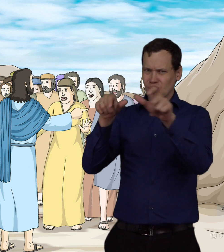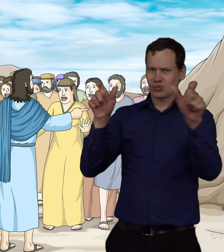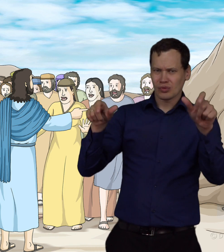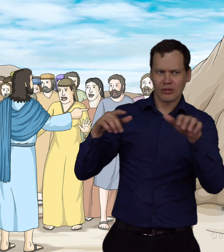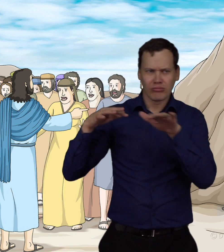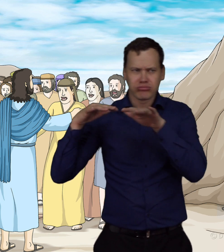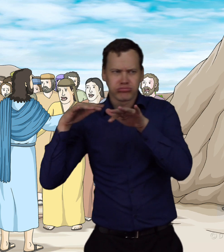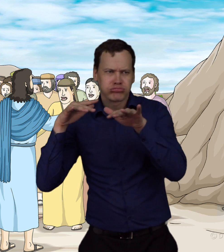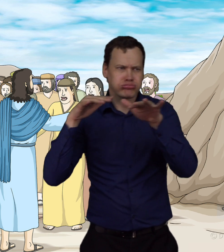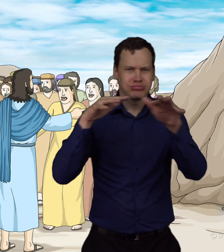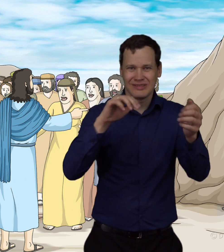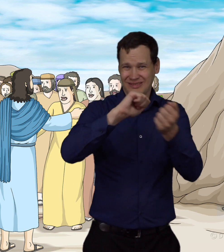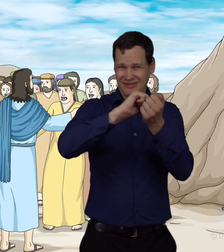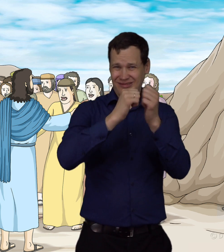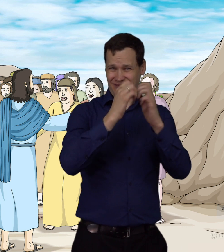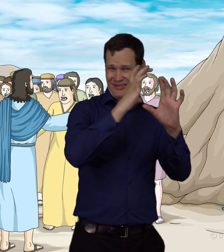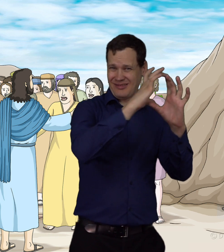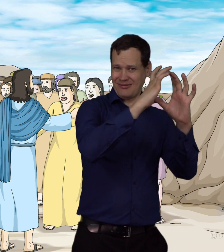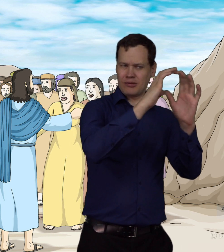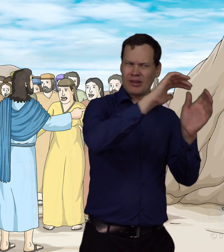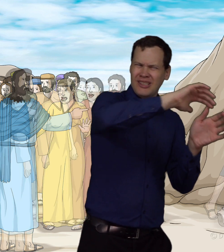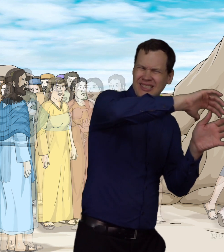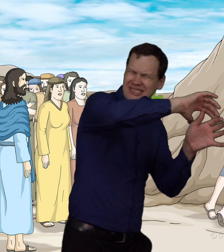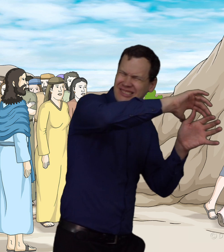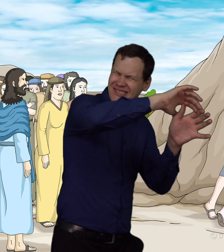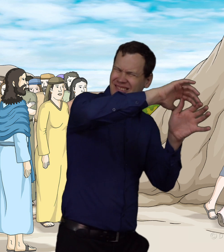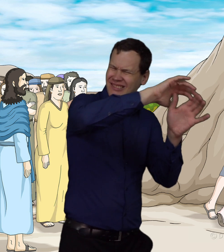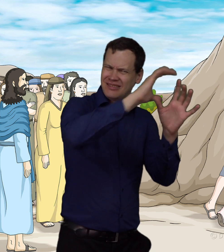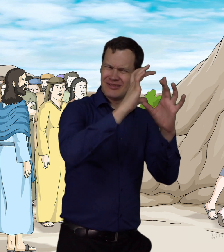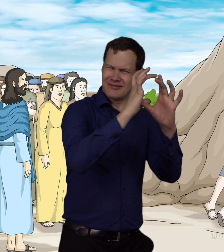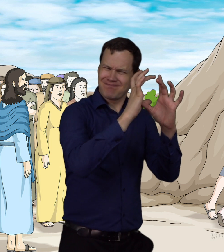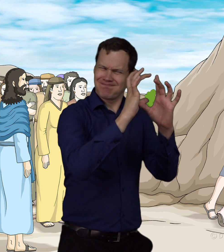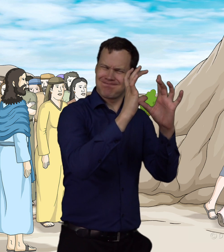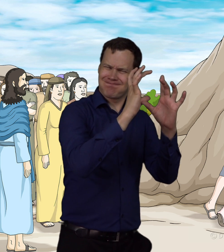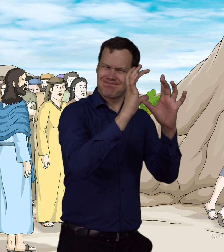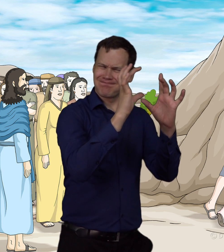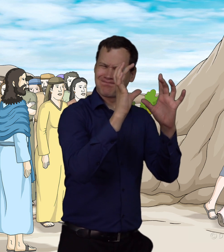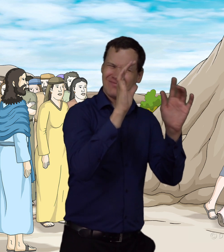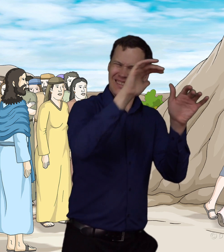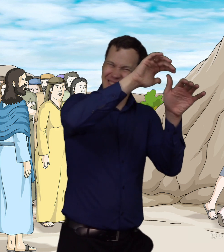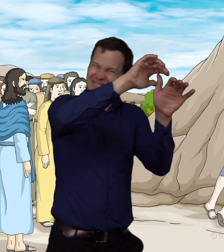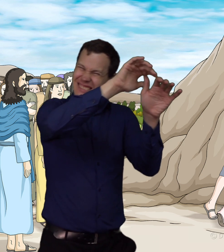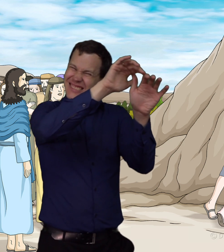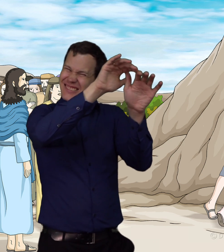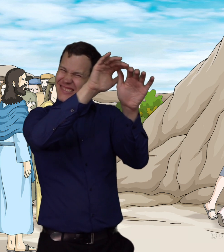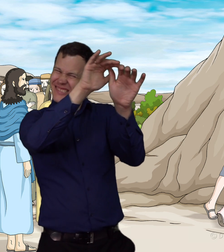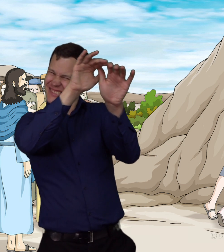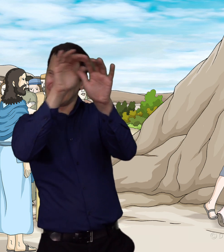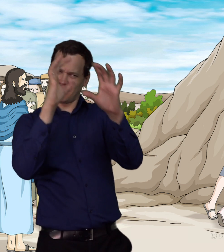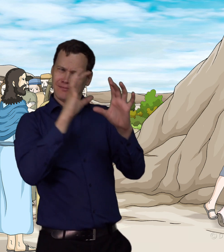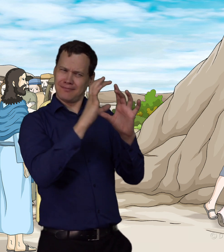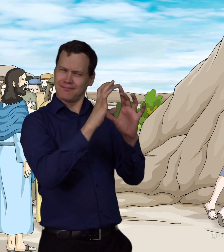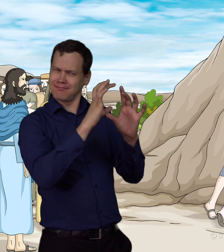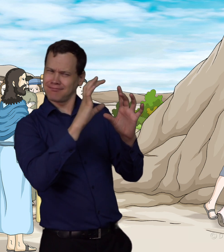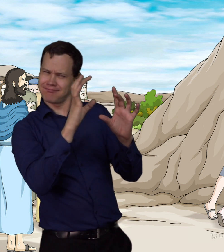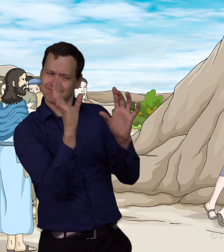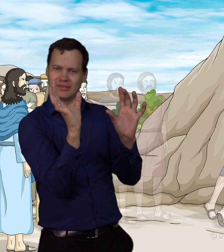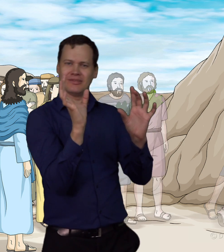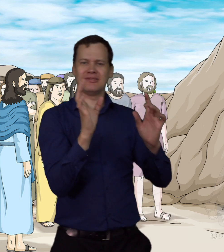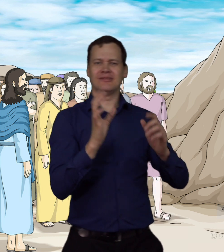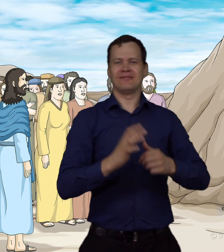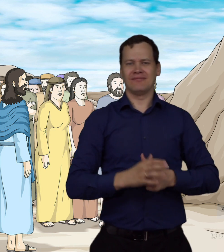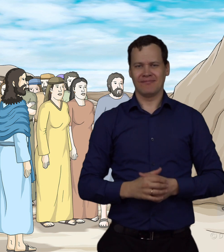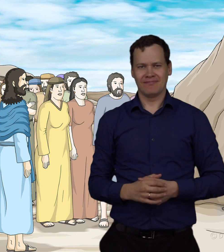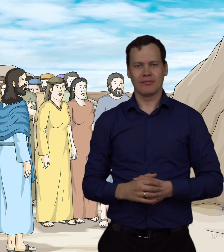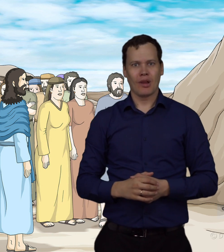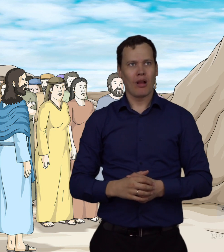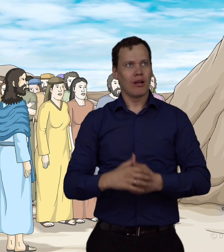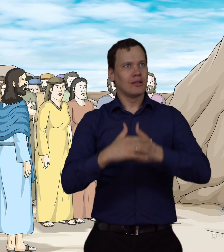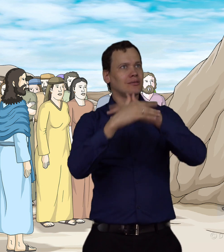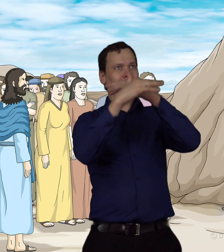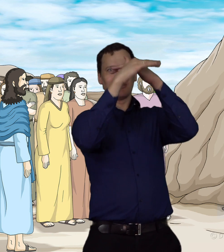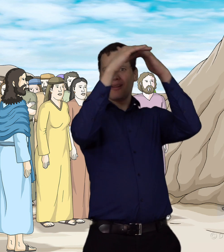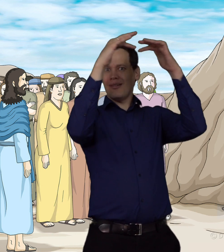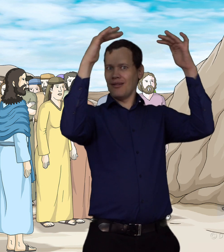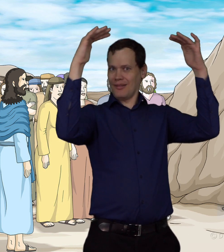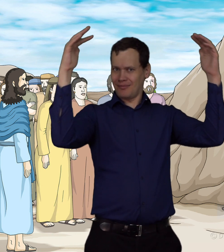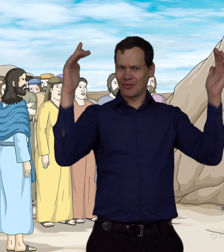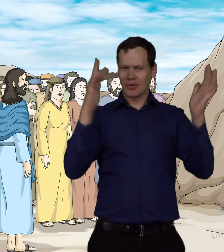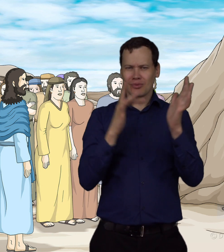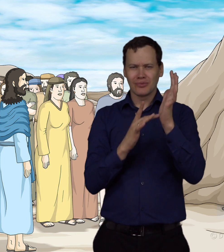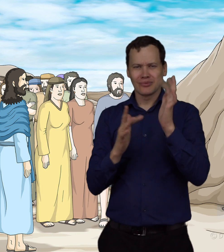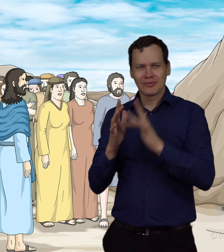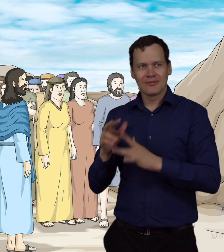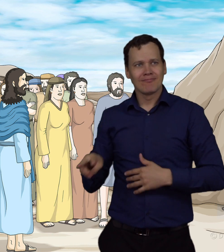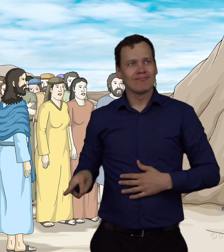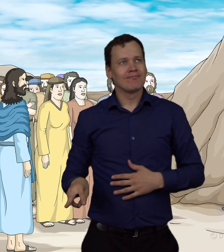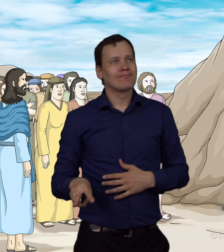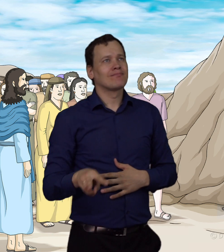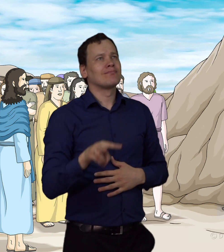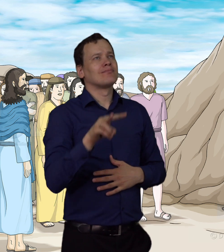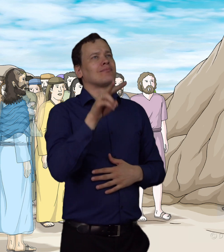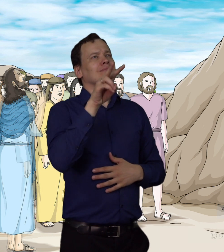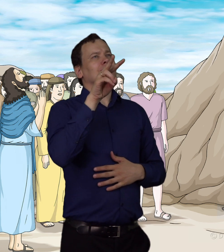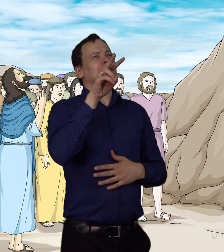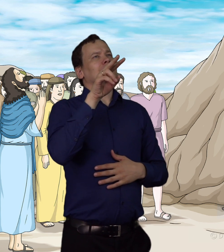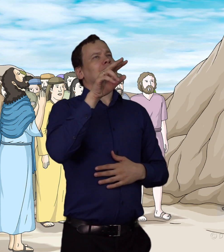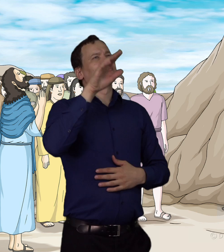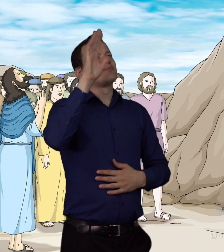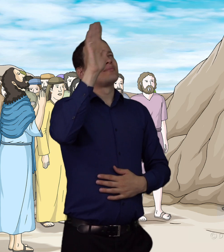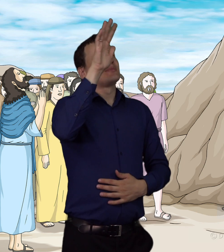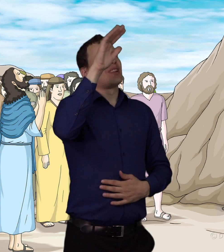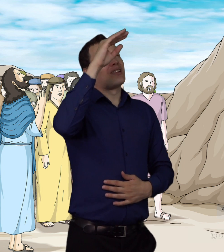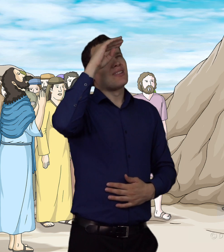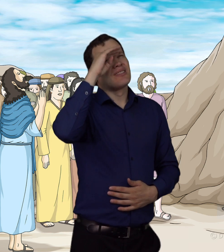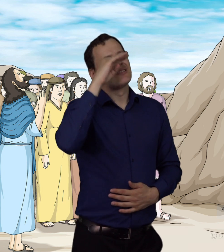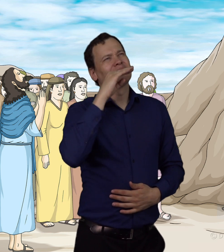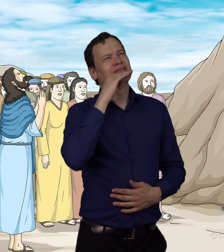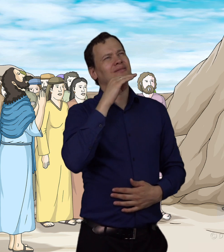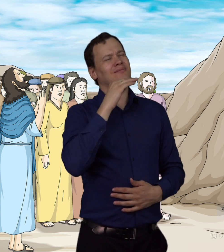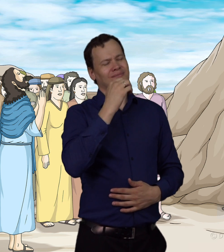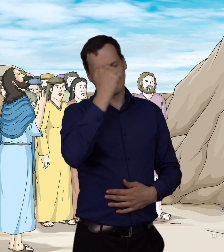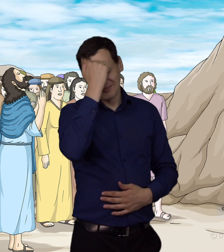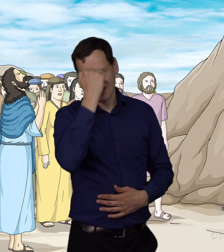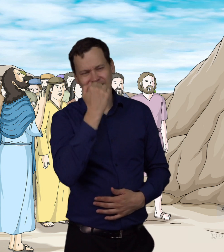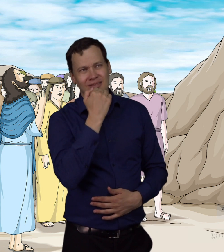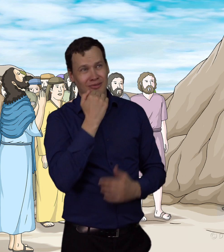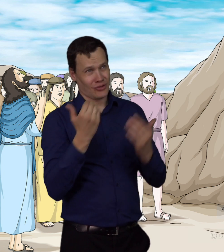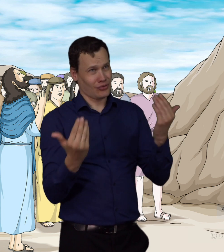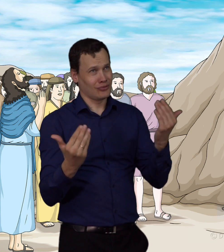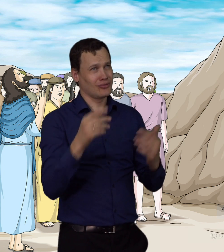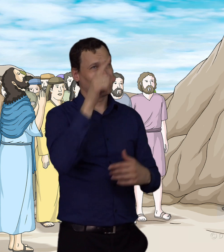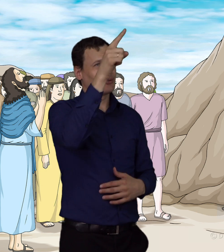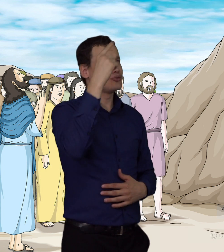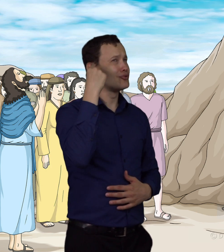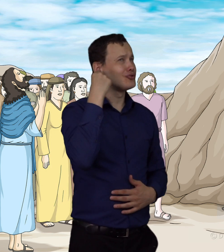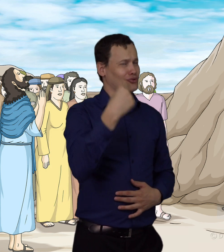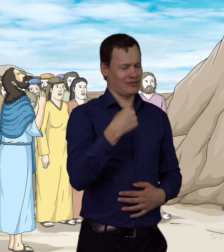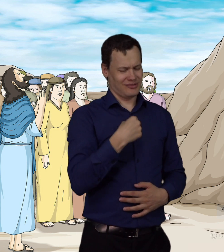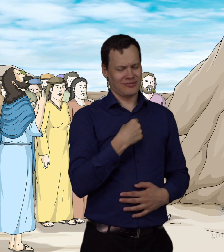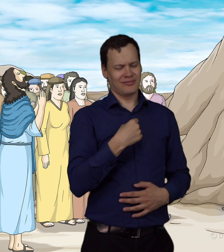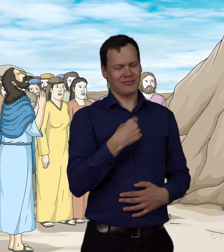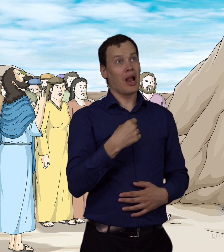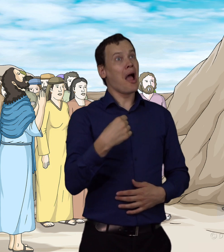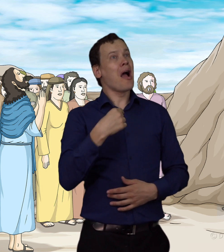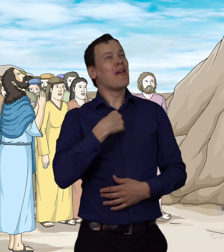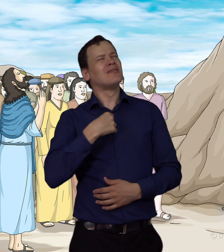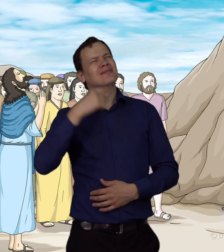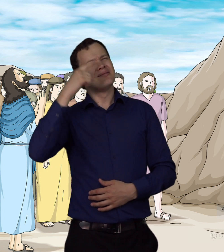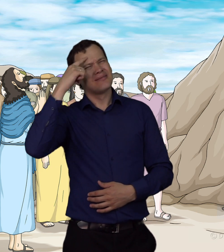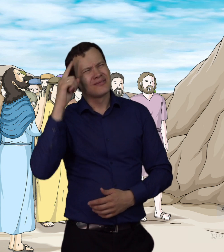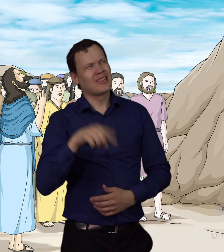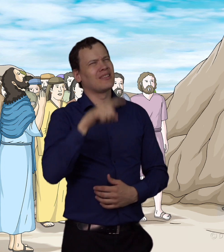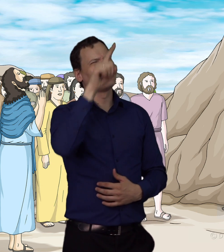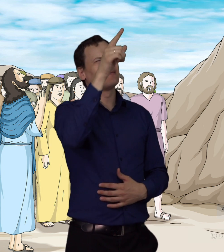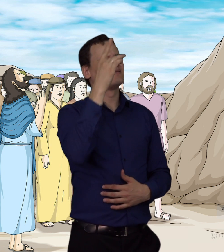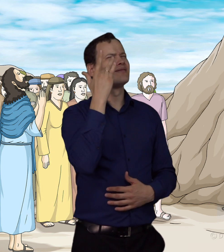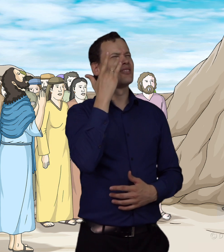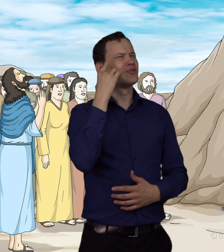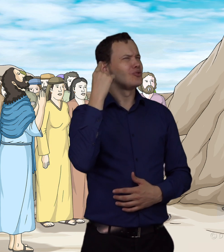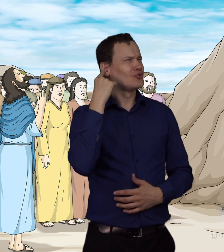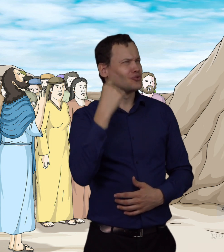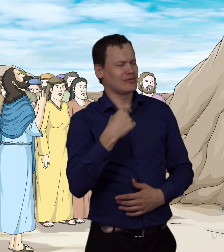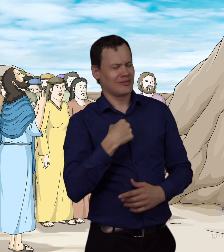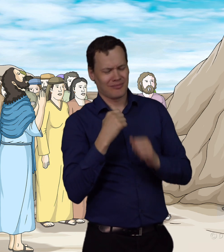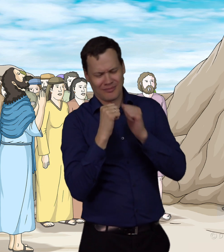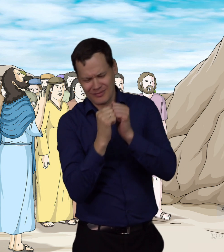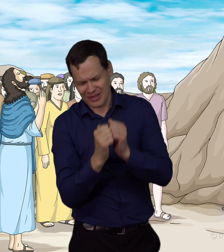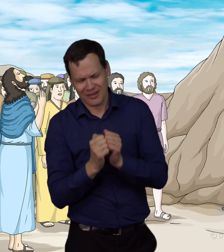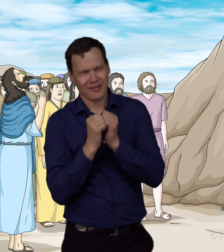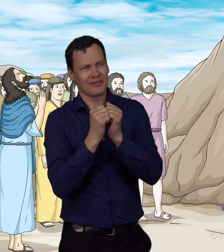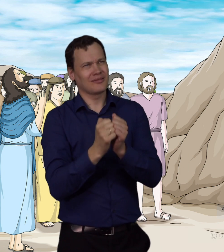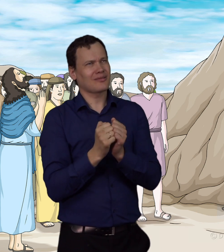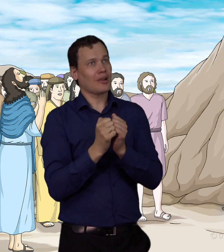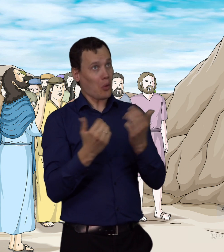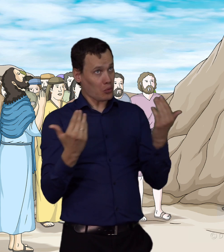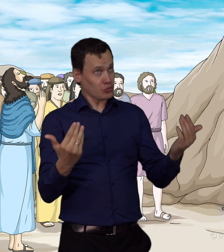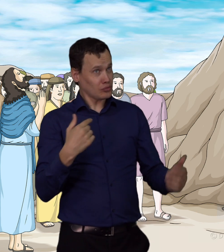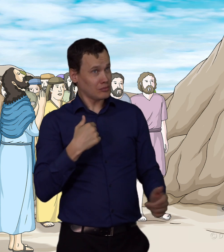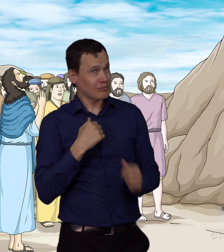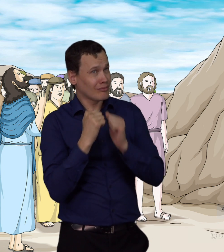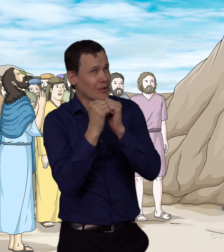So they took away the stone. Then Jesus lifted His eyes upward and said, “Father, I thank You that You have heard Me.